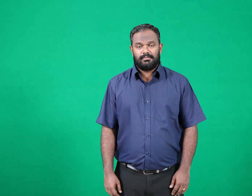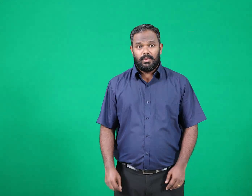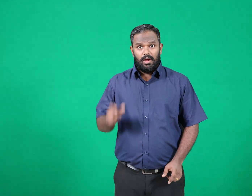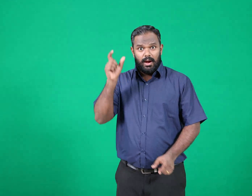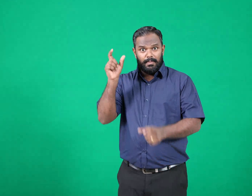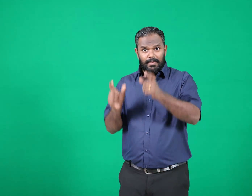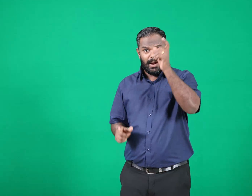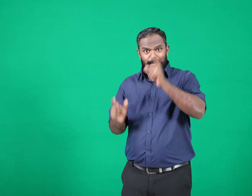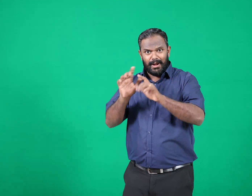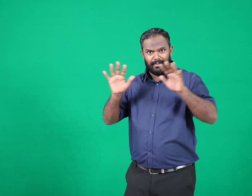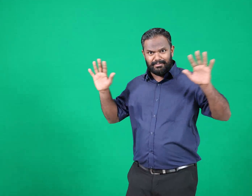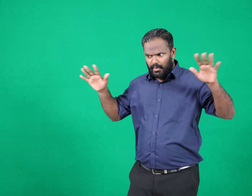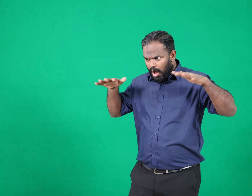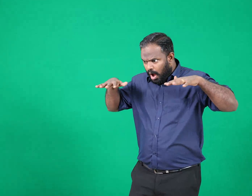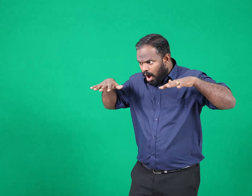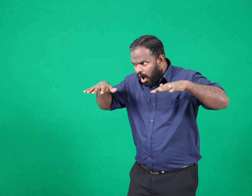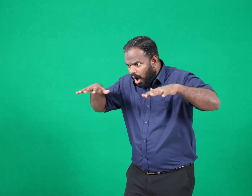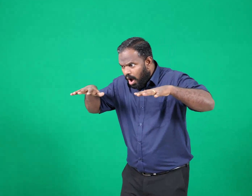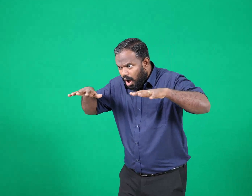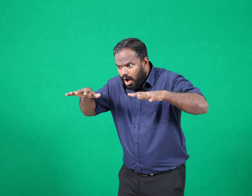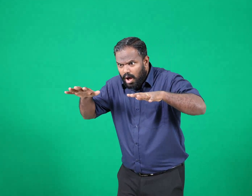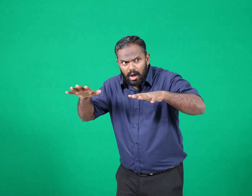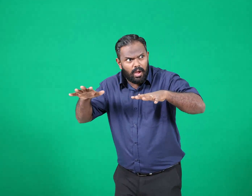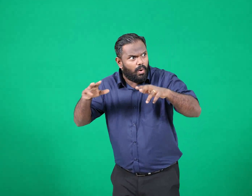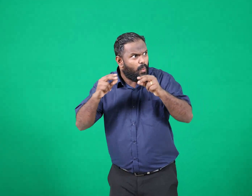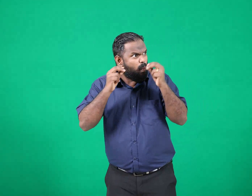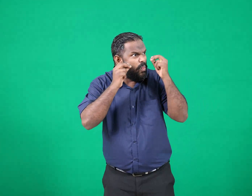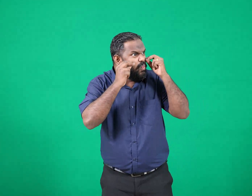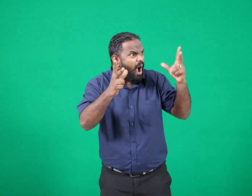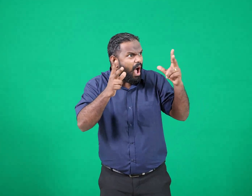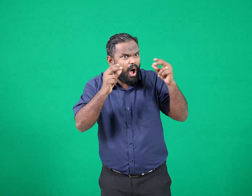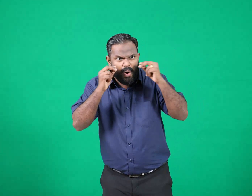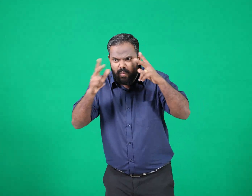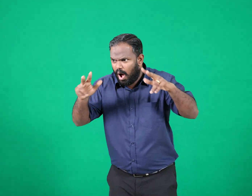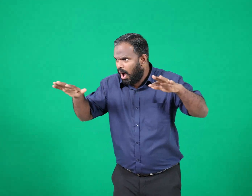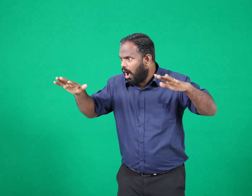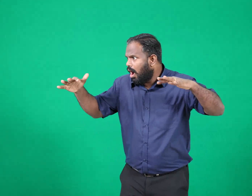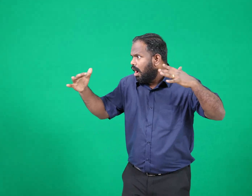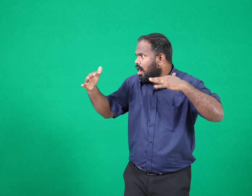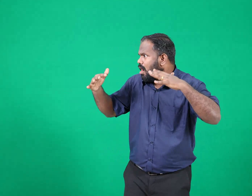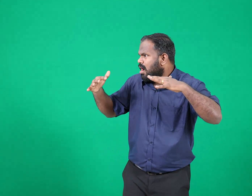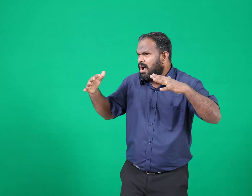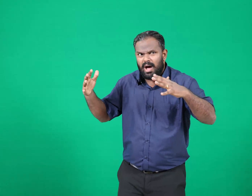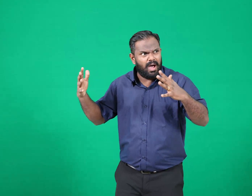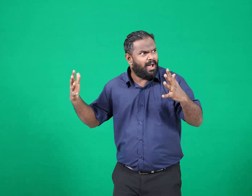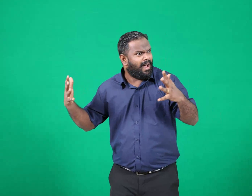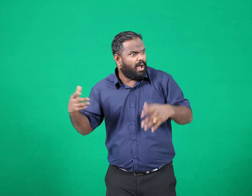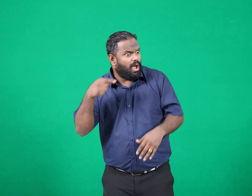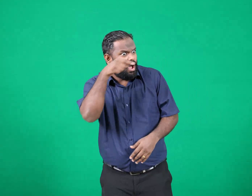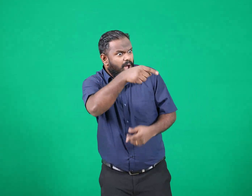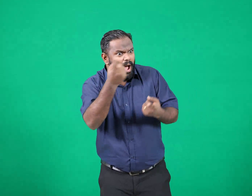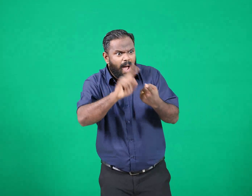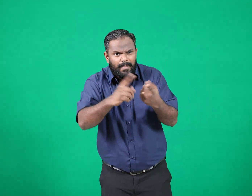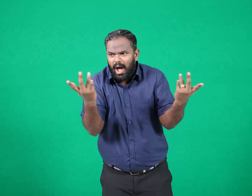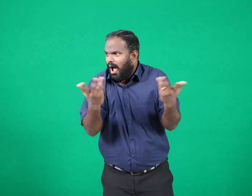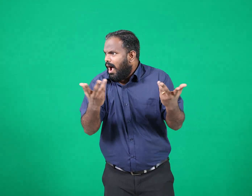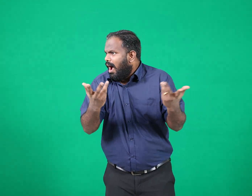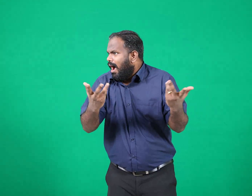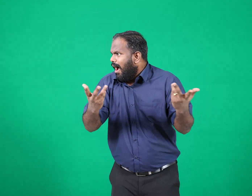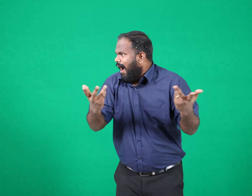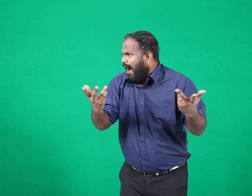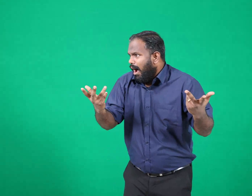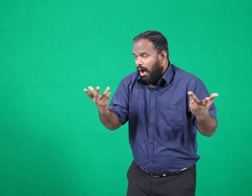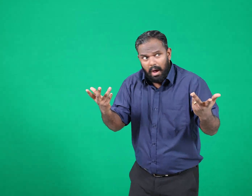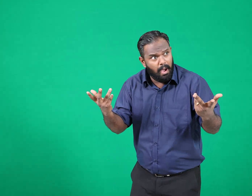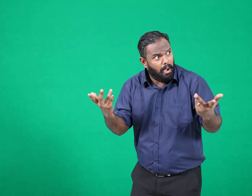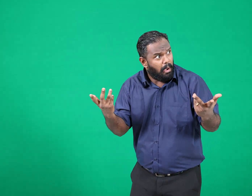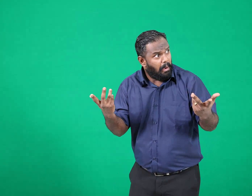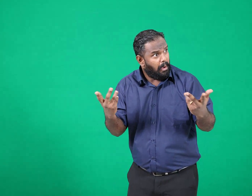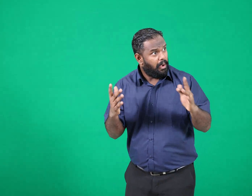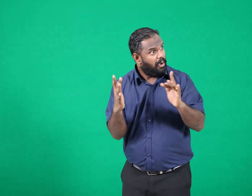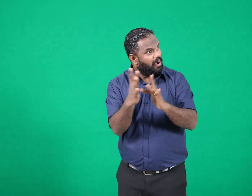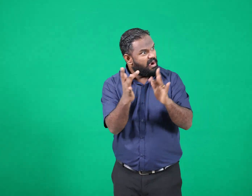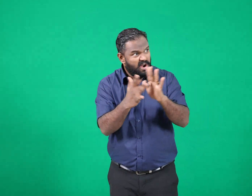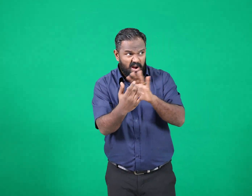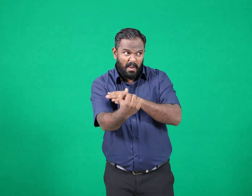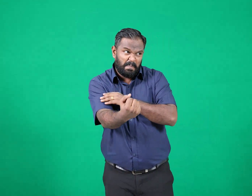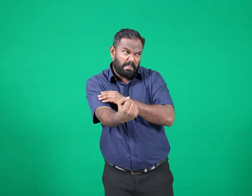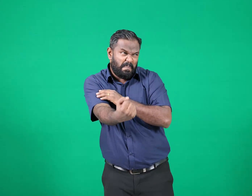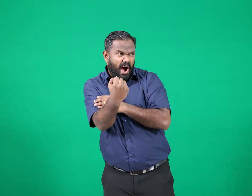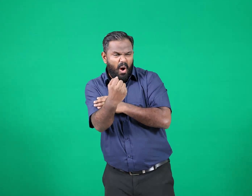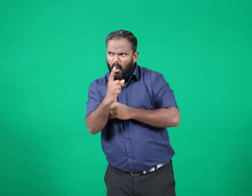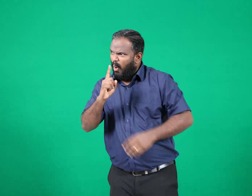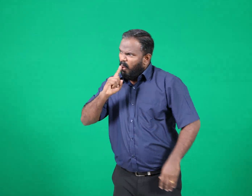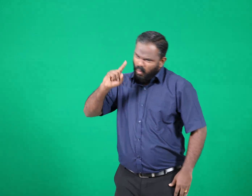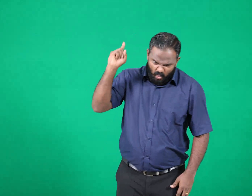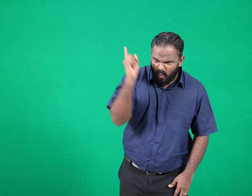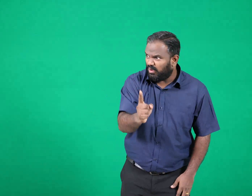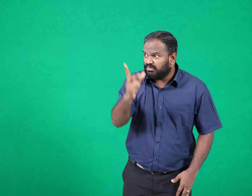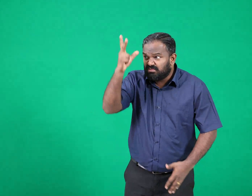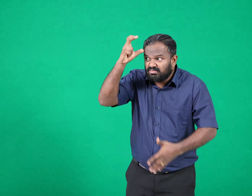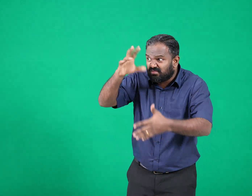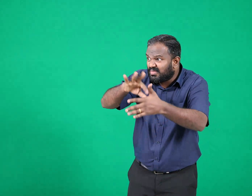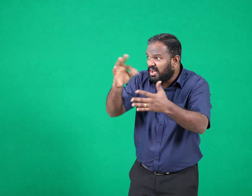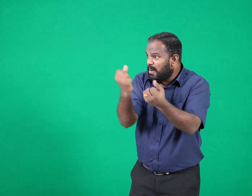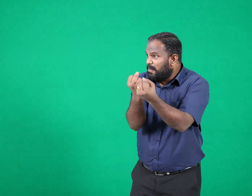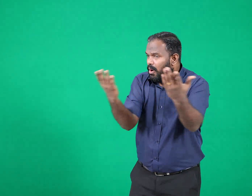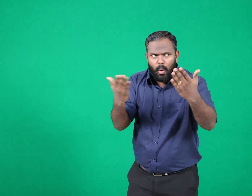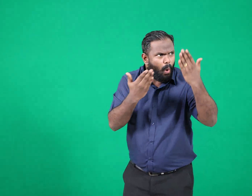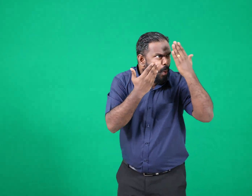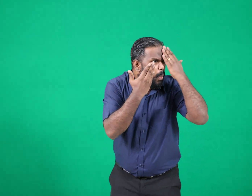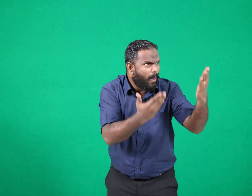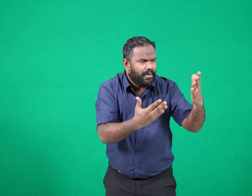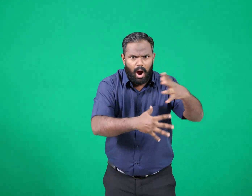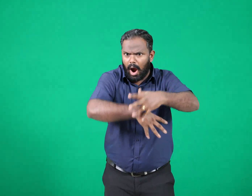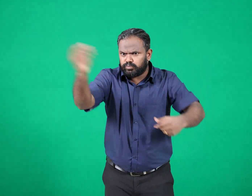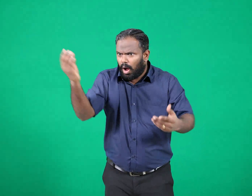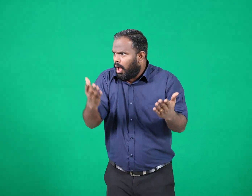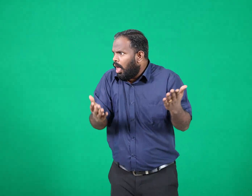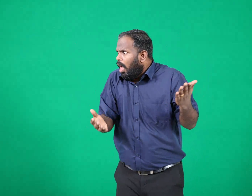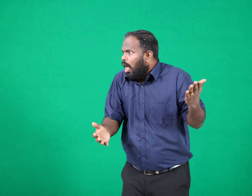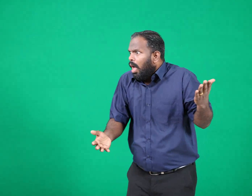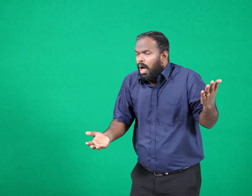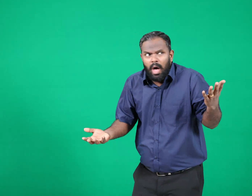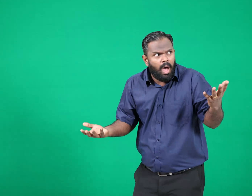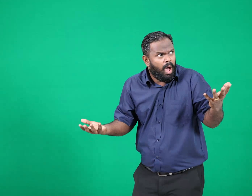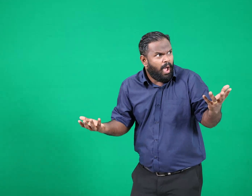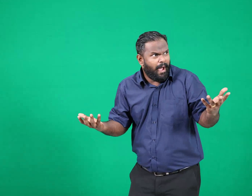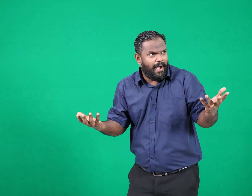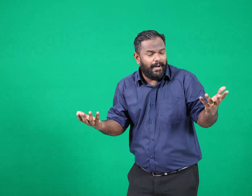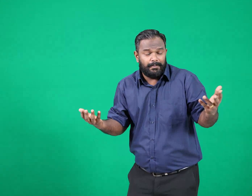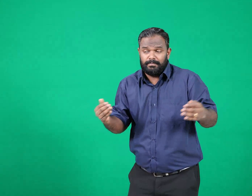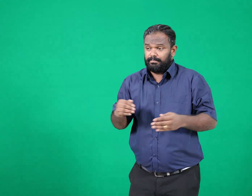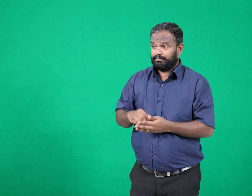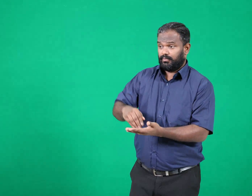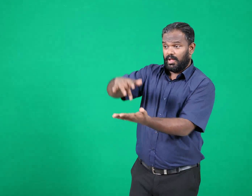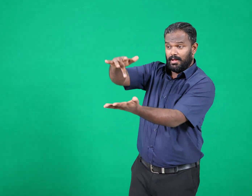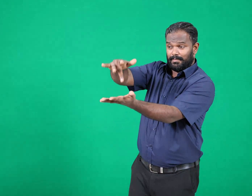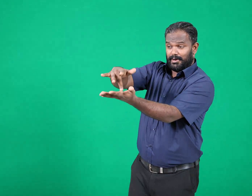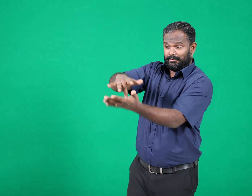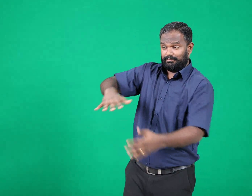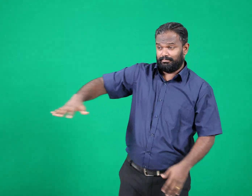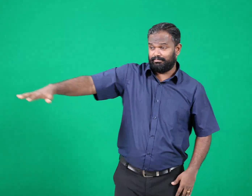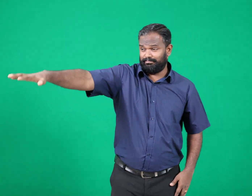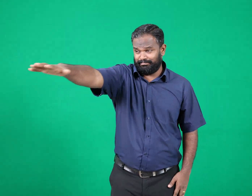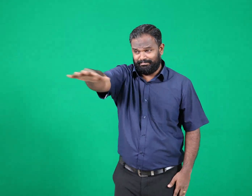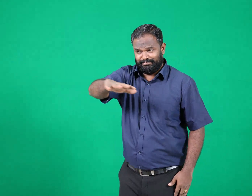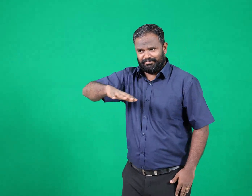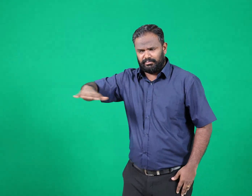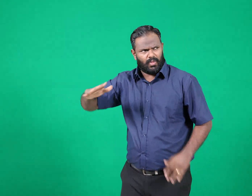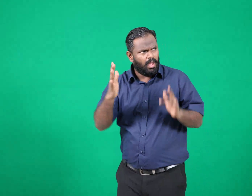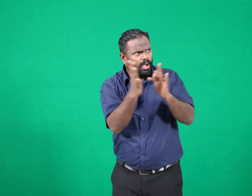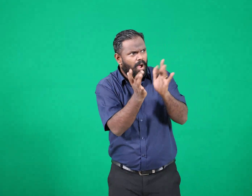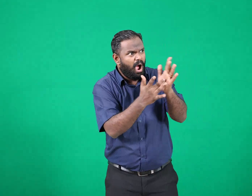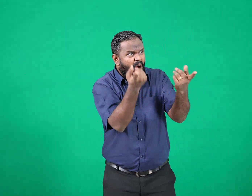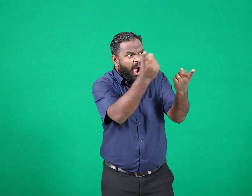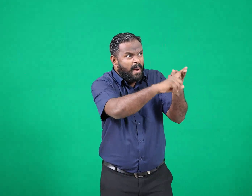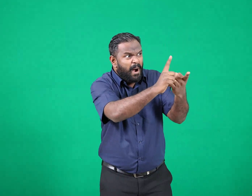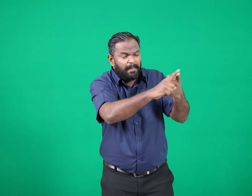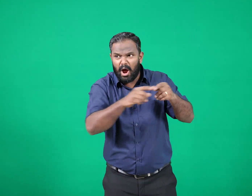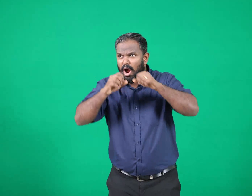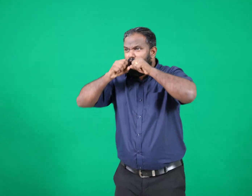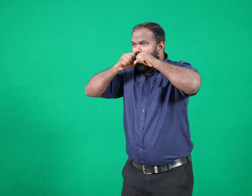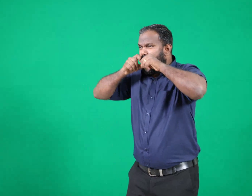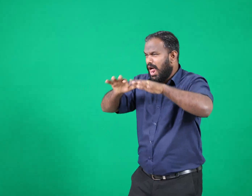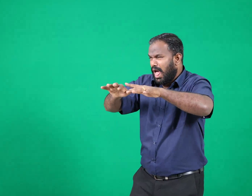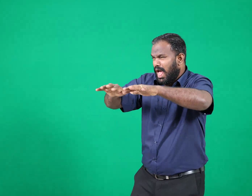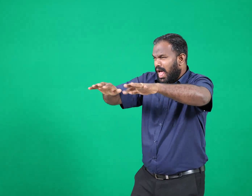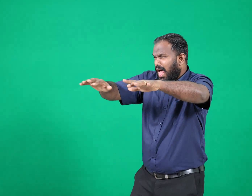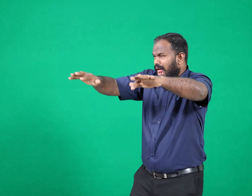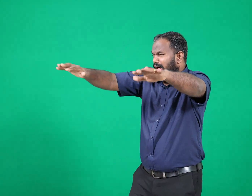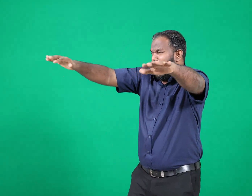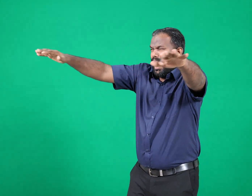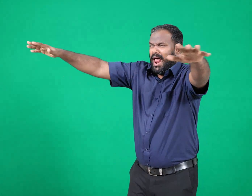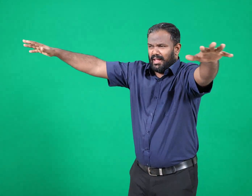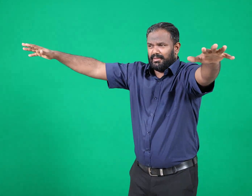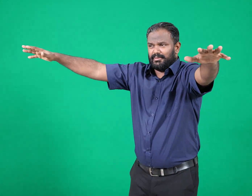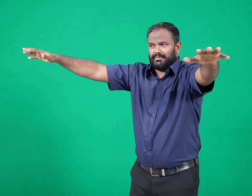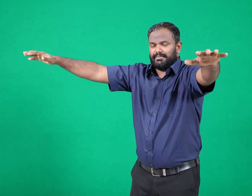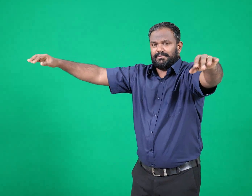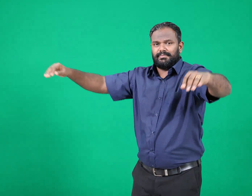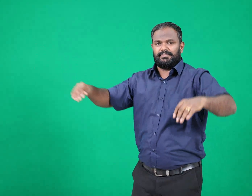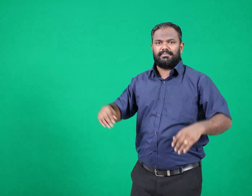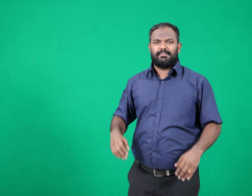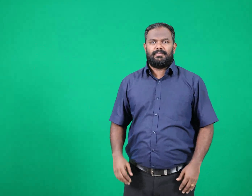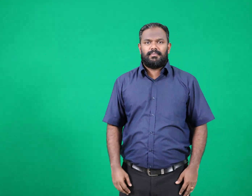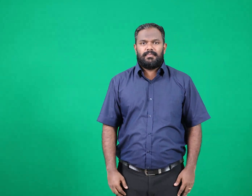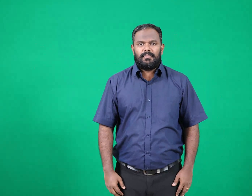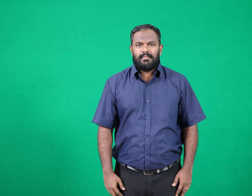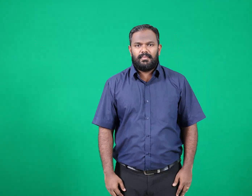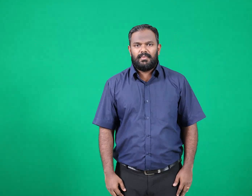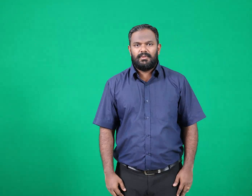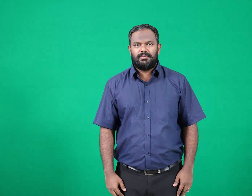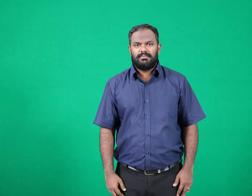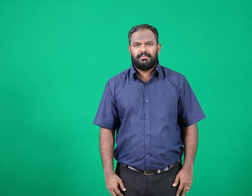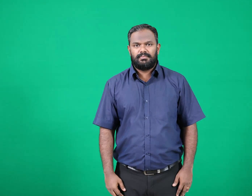All the people were overcome with amazement and asked one another, "What is this message? With authority and power He commands the unclean spirits, and they come out!" And the news about Jesus spread throughout the surrounding region.